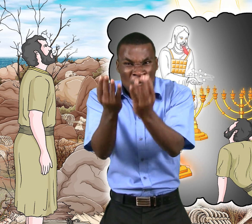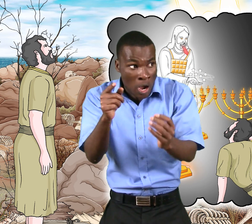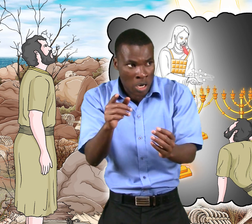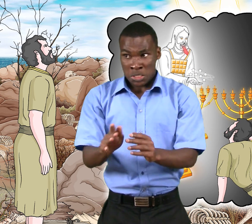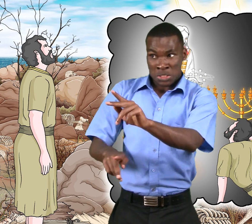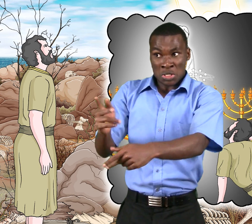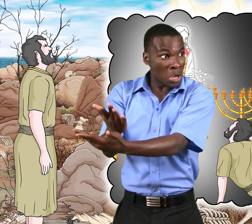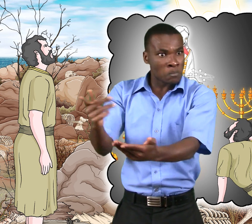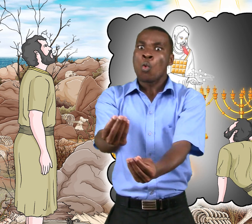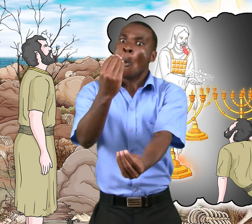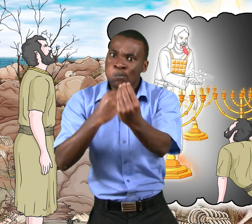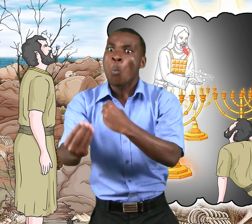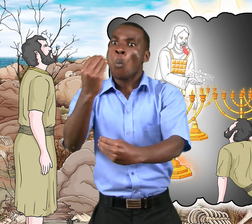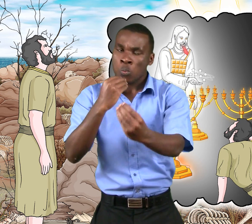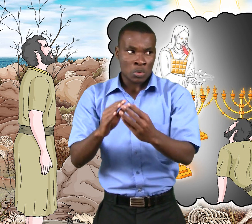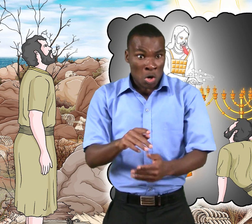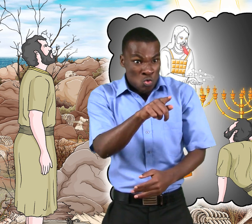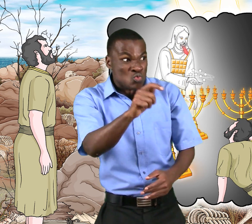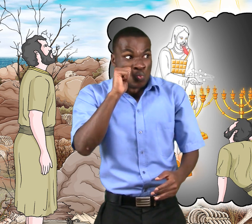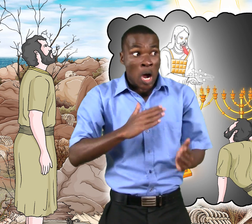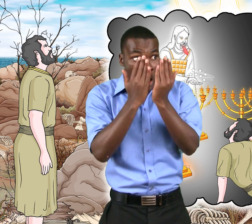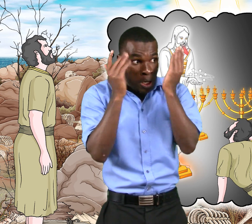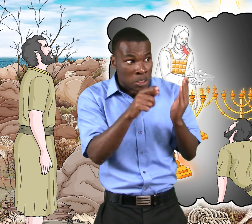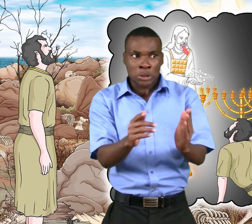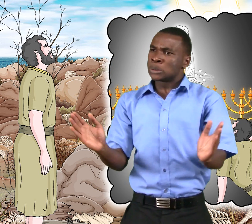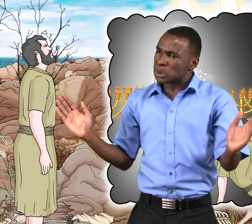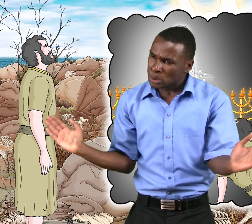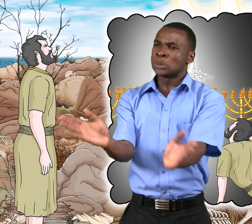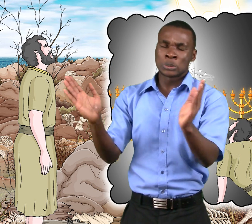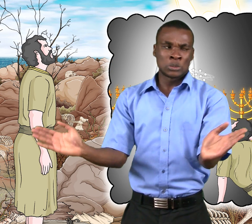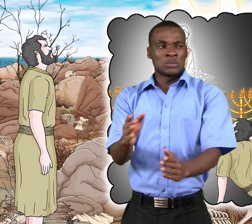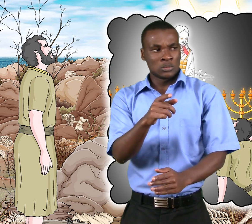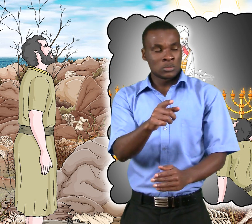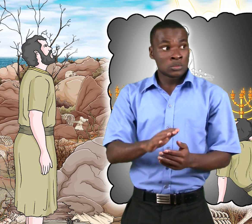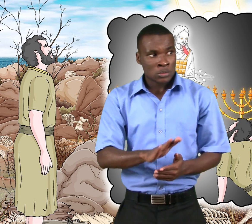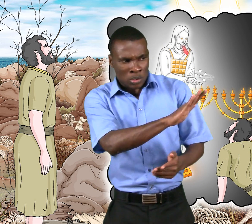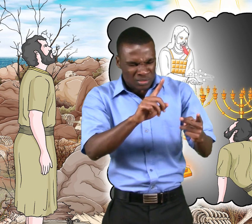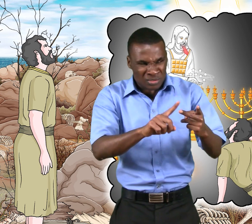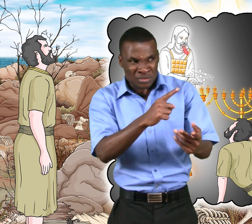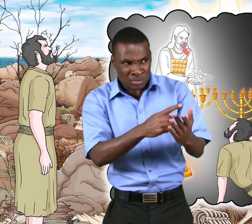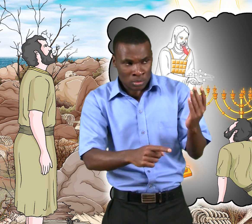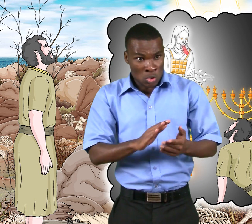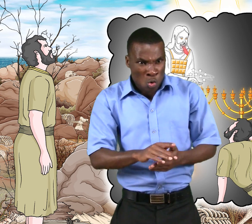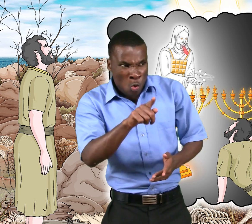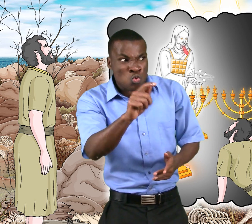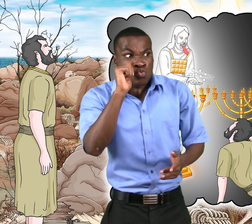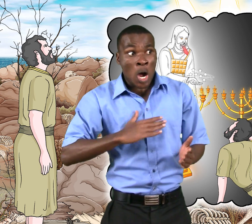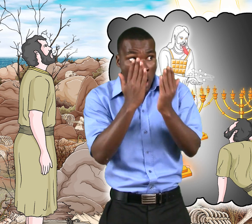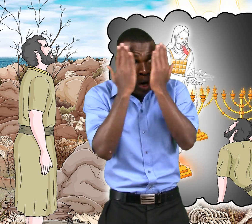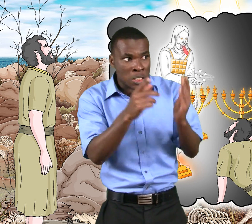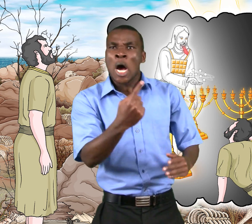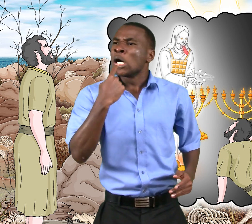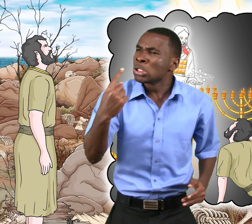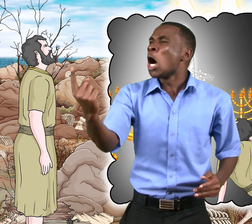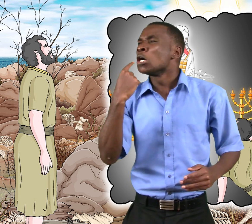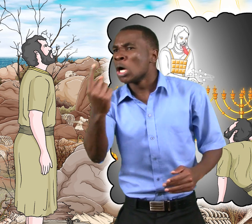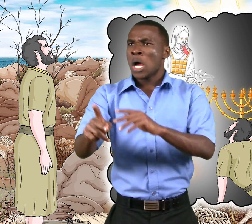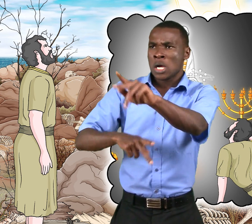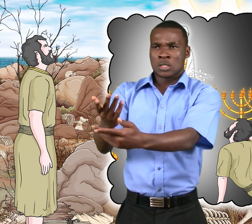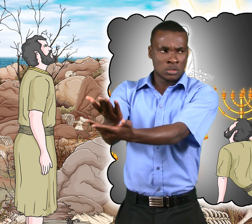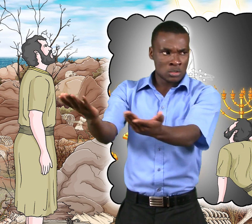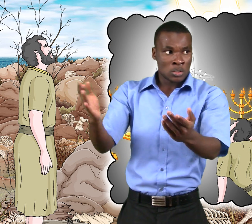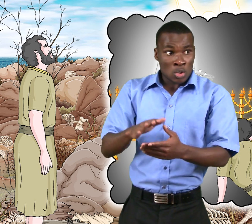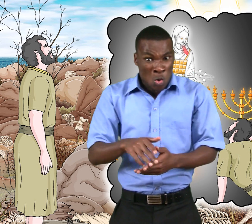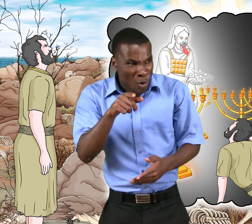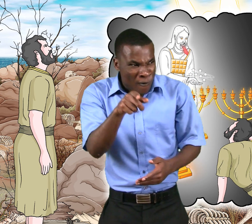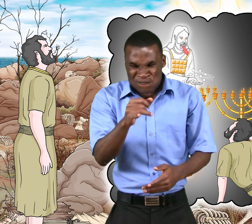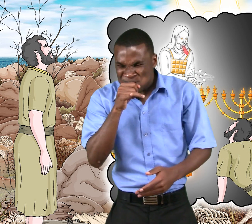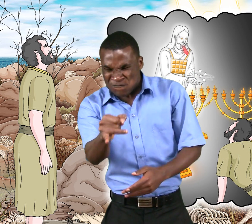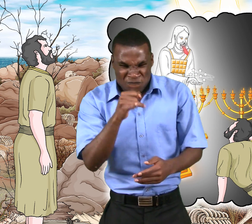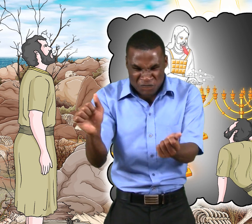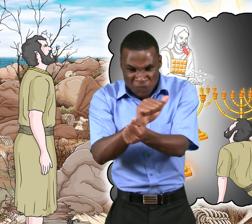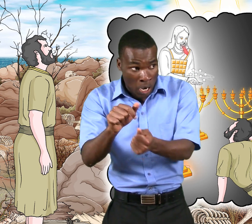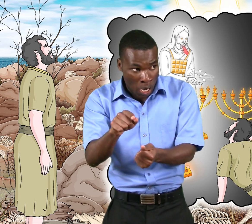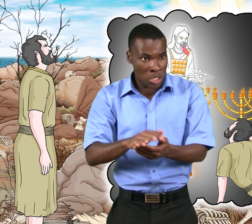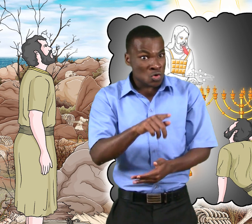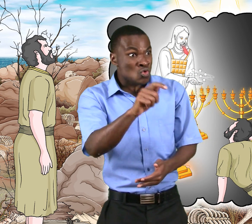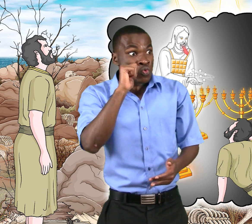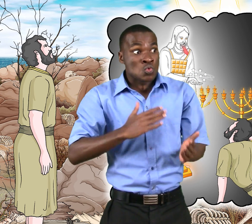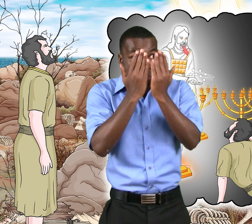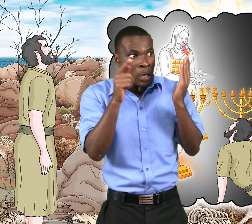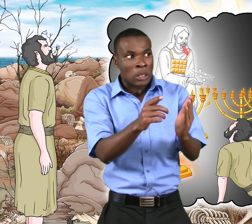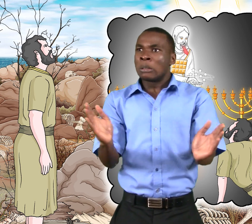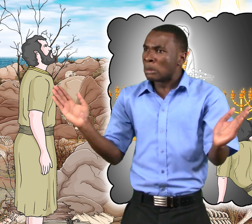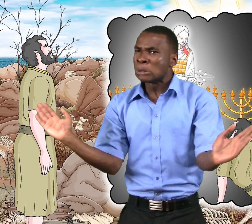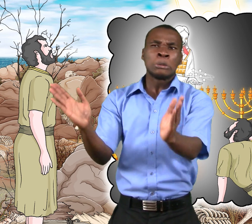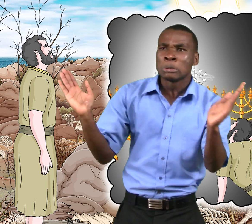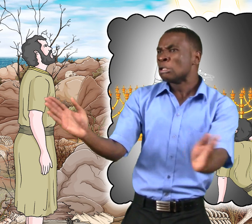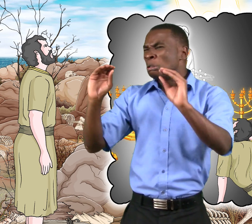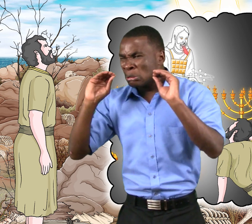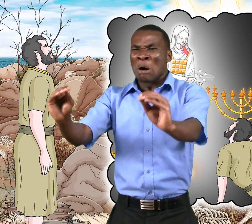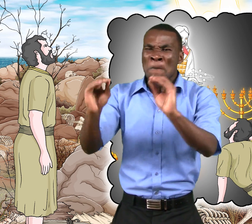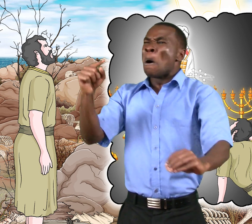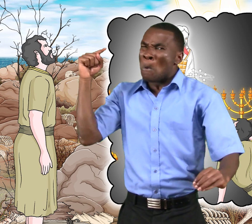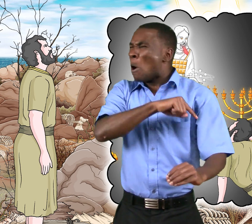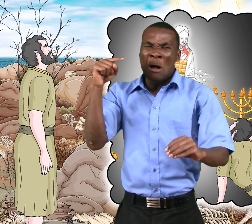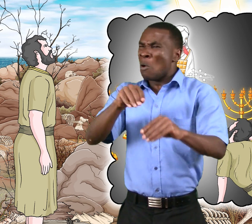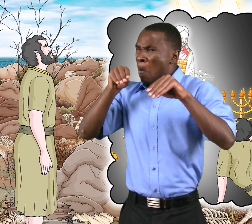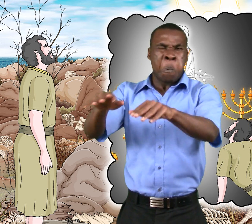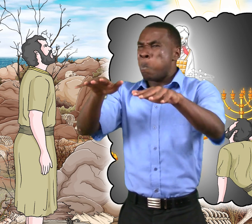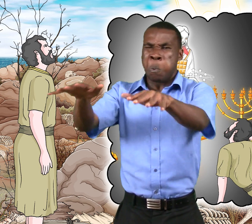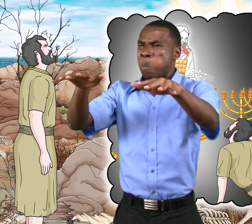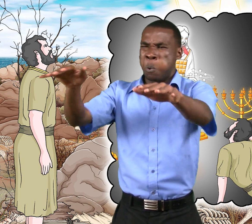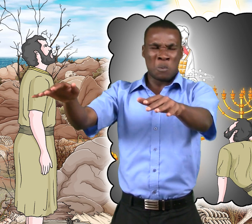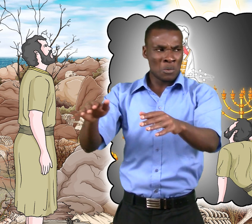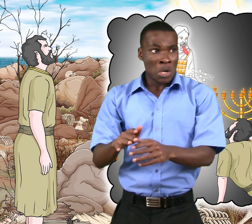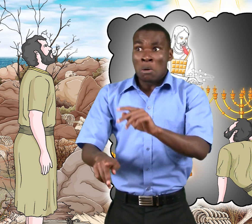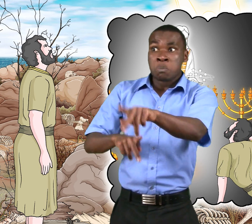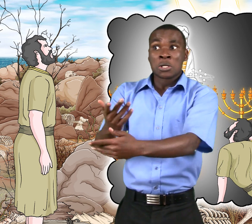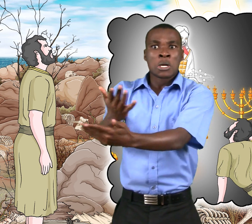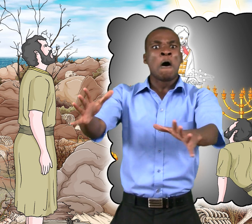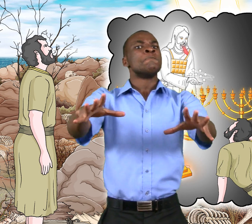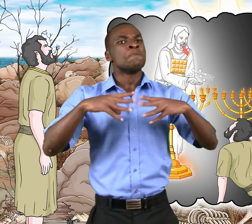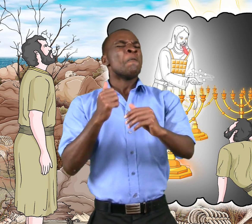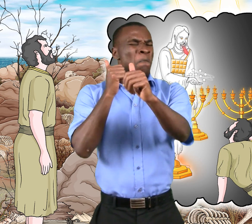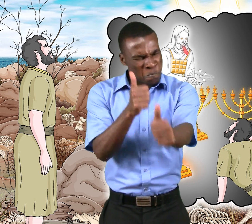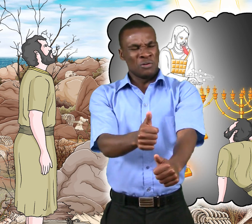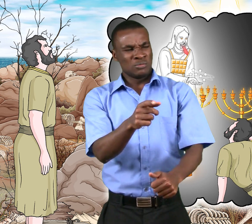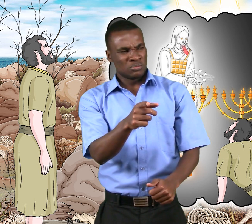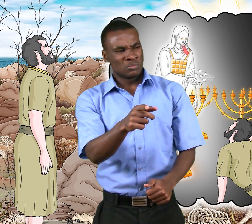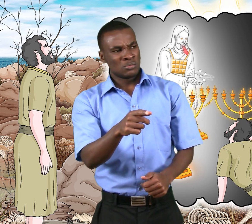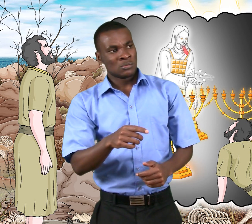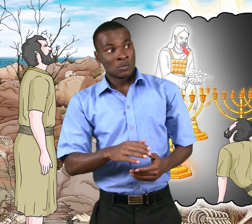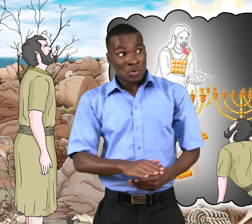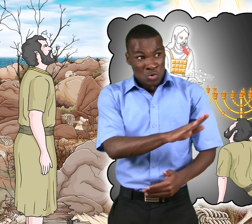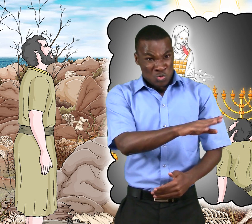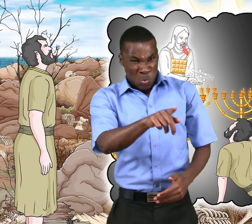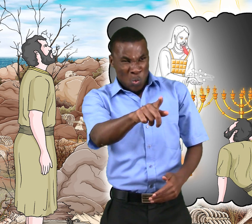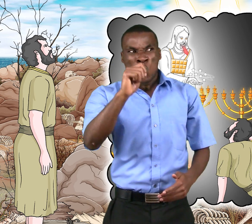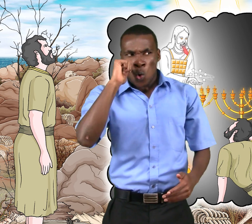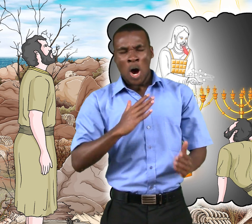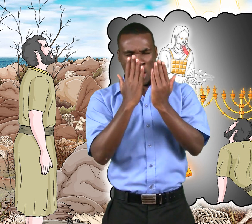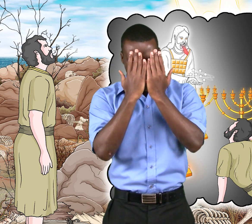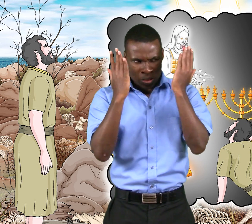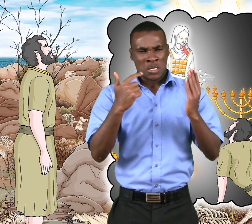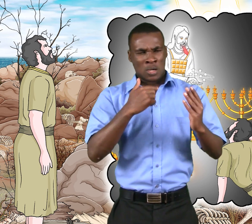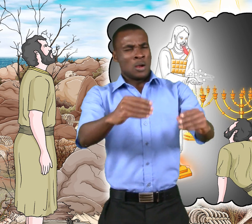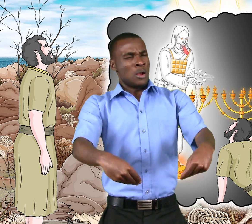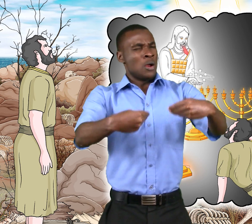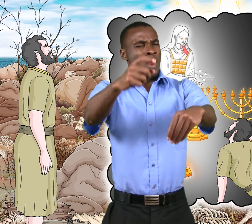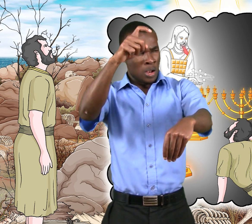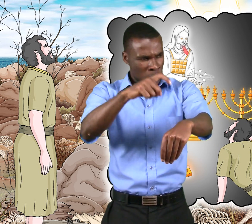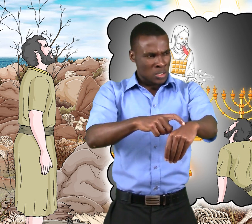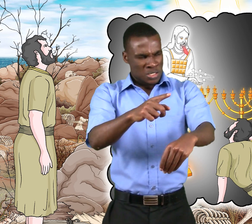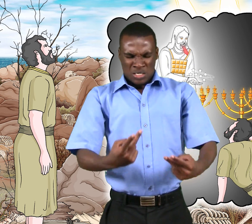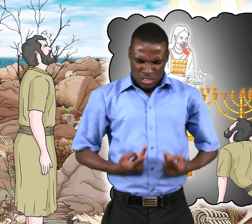Even though I have given her time to repent of her immorality, she is unwilling.